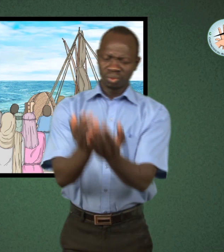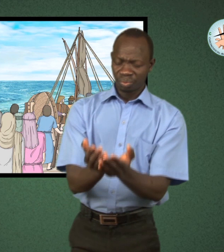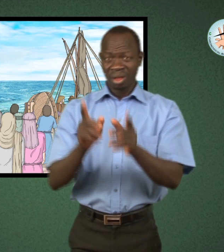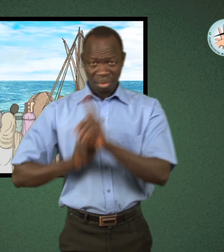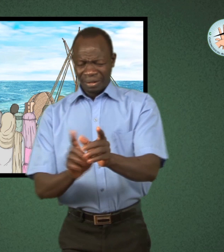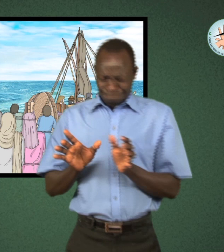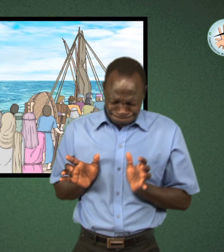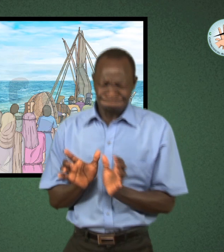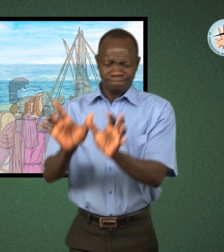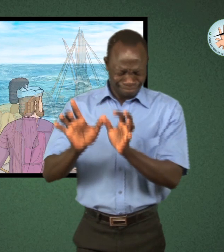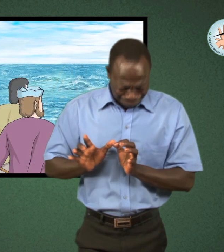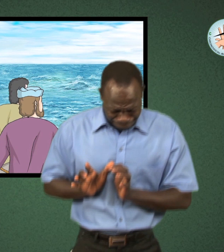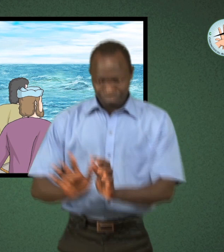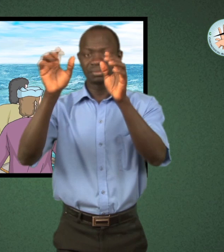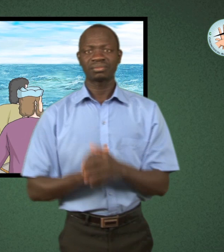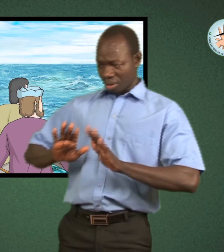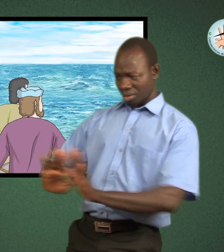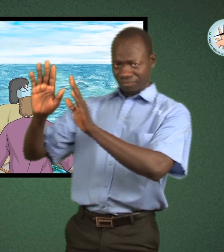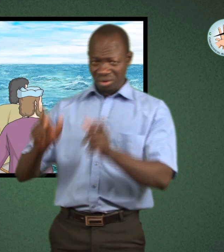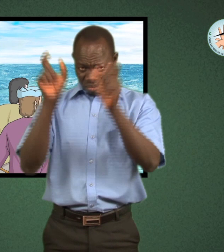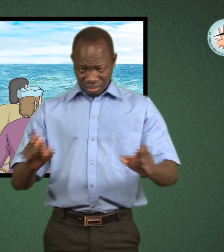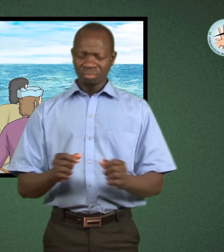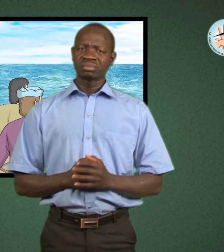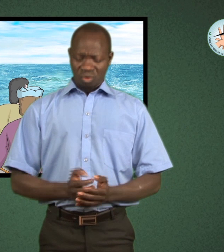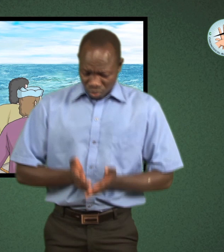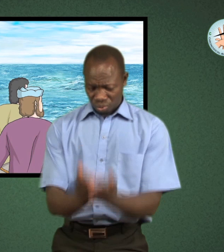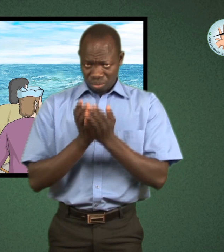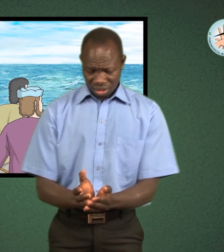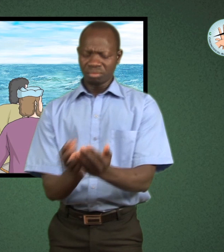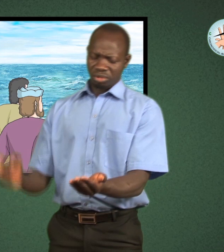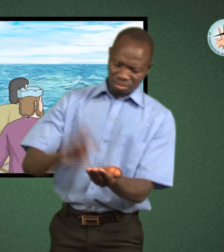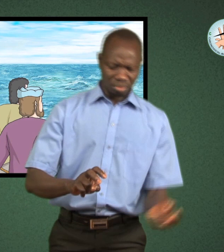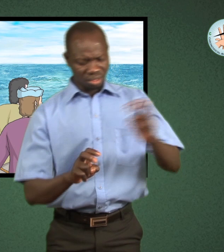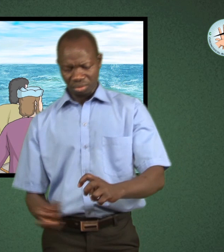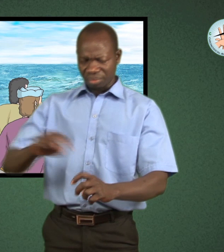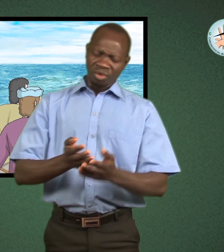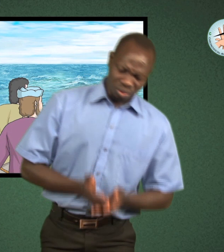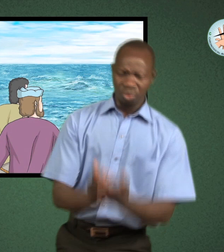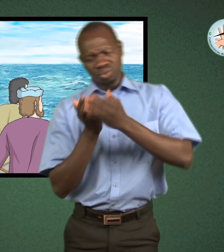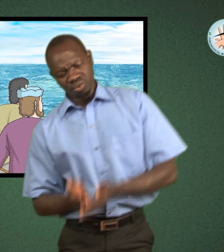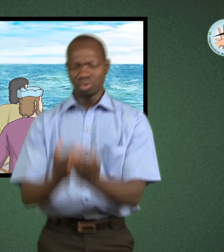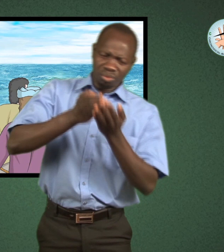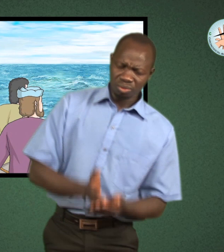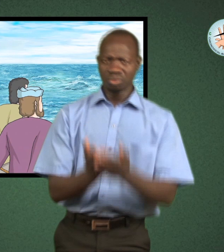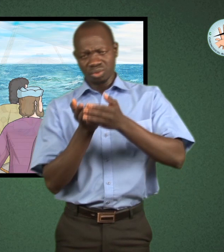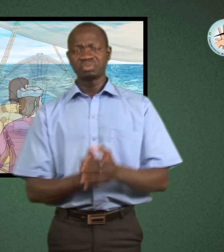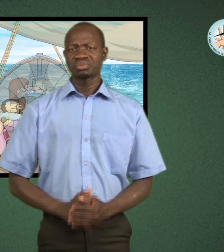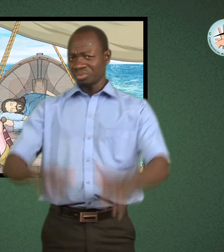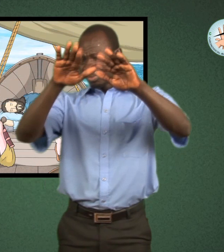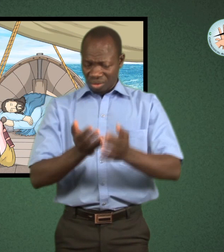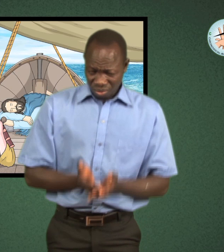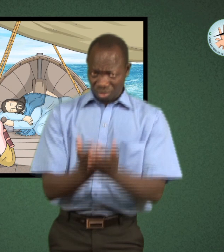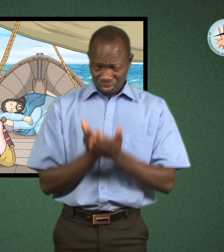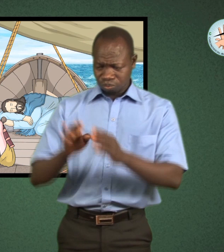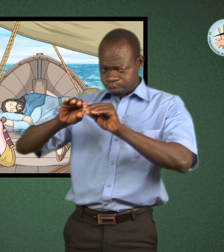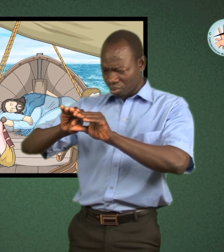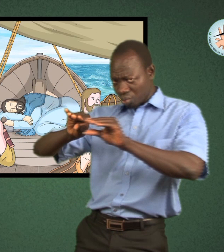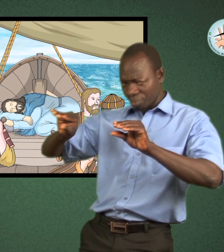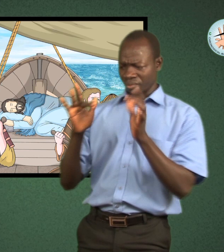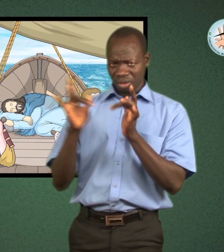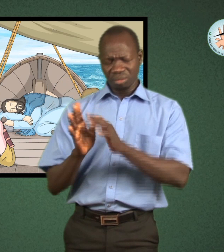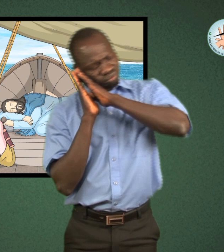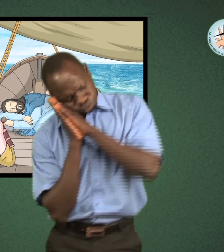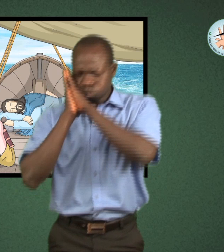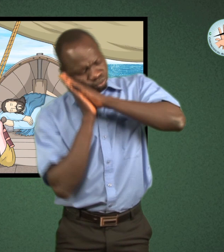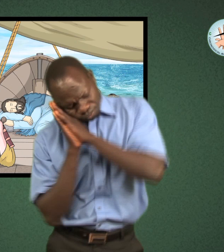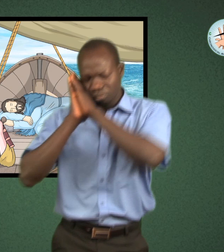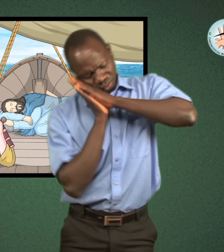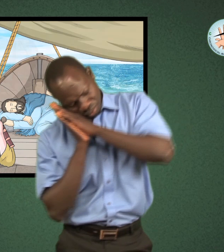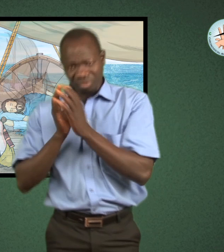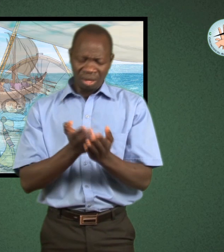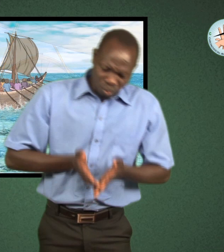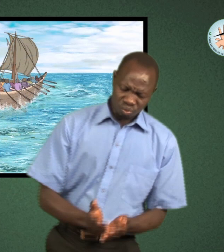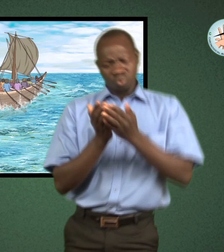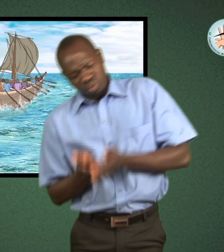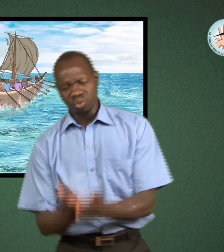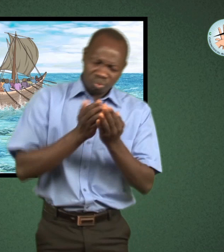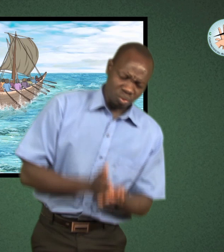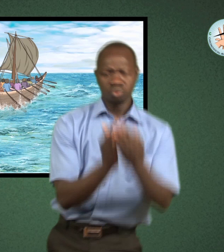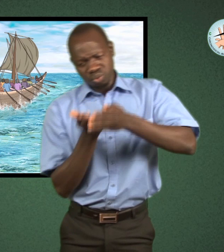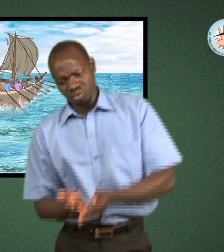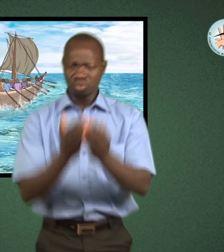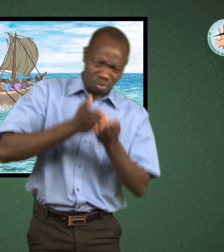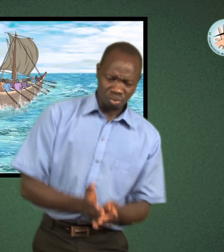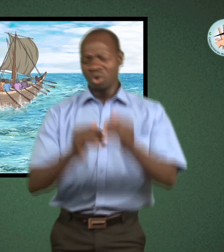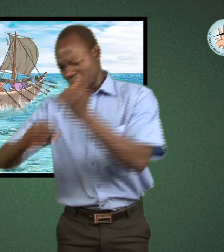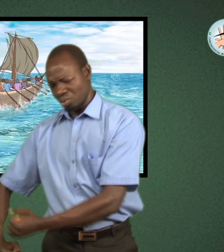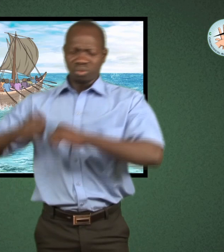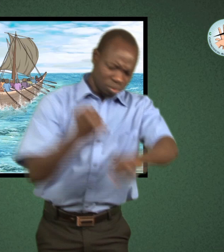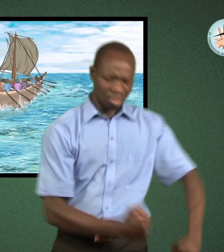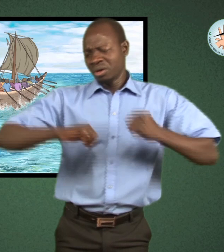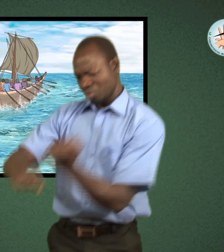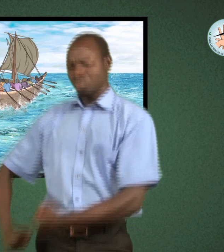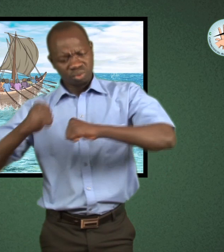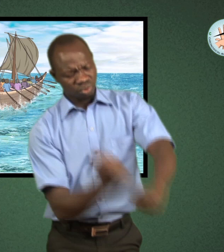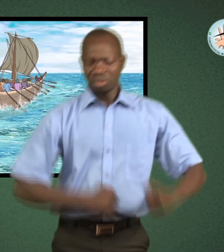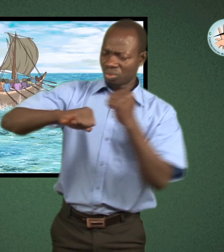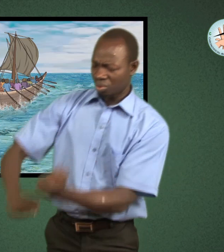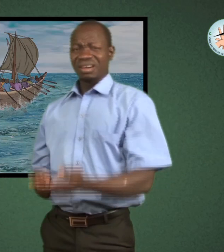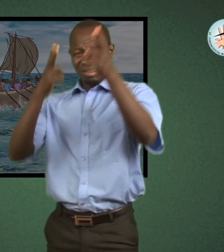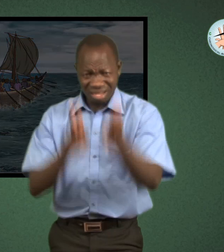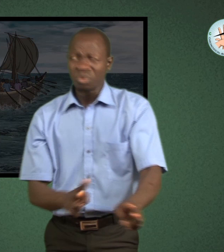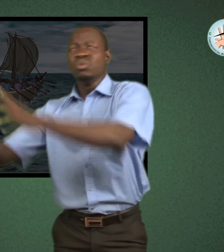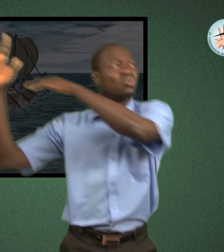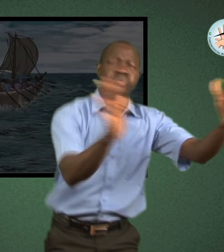After they had dismissed the crowd, they took Jesus with them, since He was already in the boat. And there were other boats with Him.